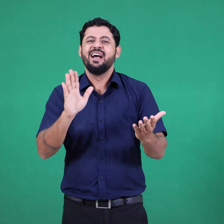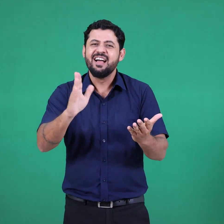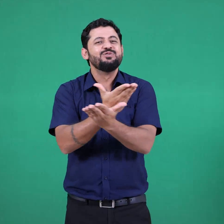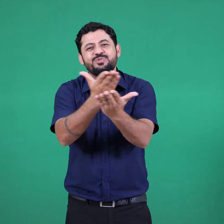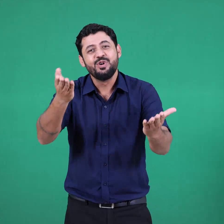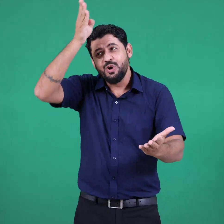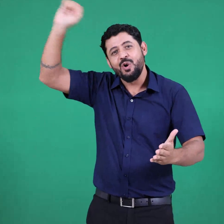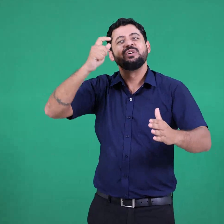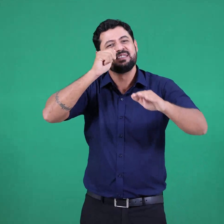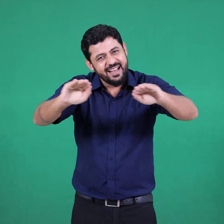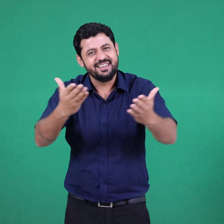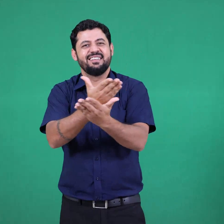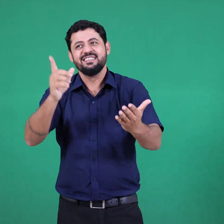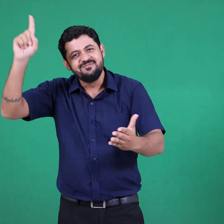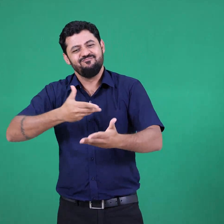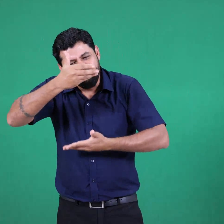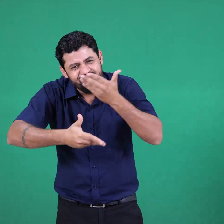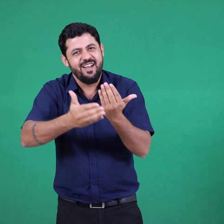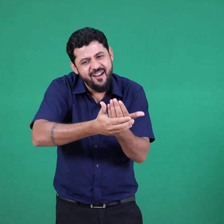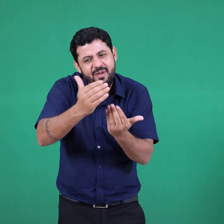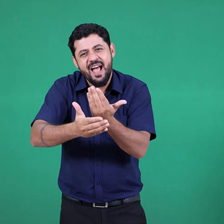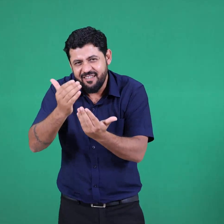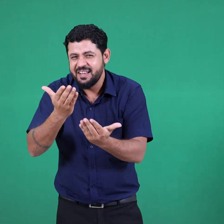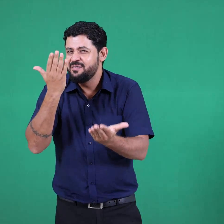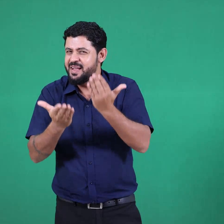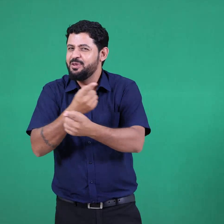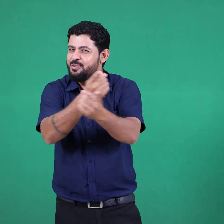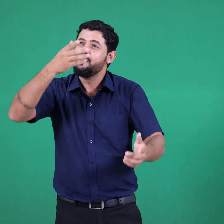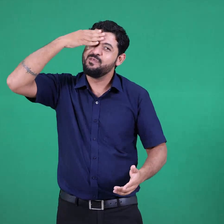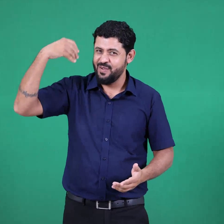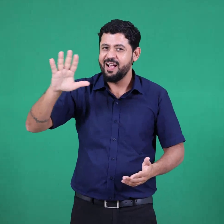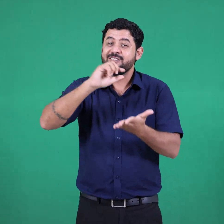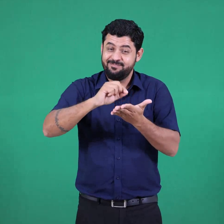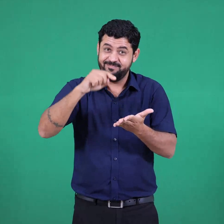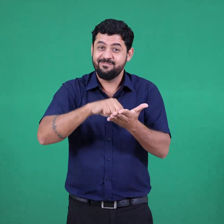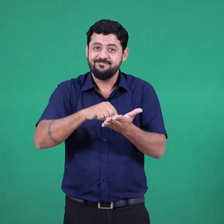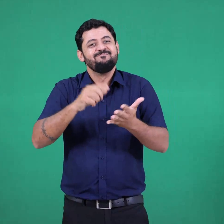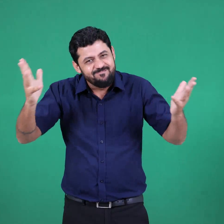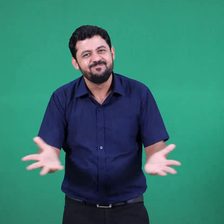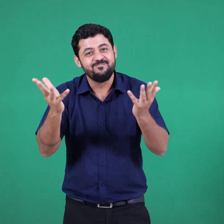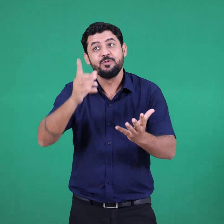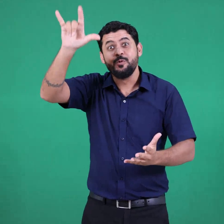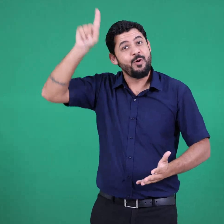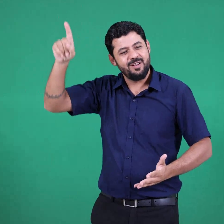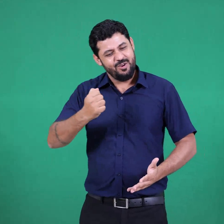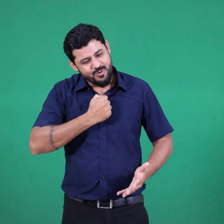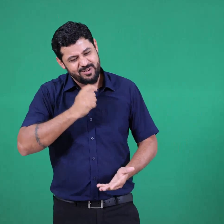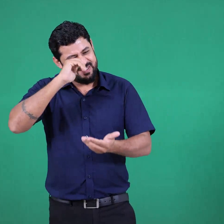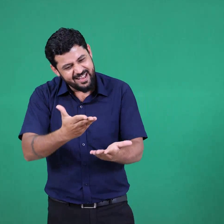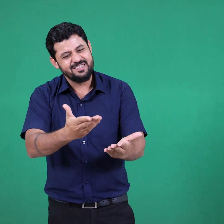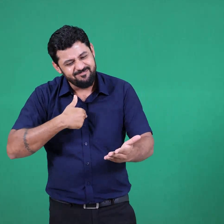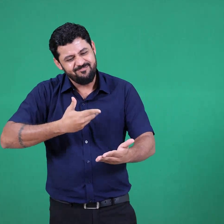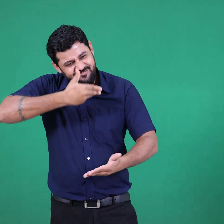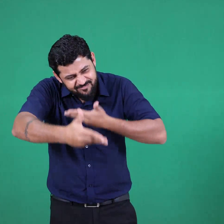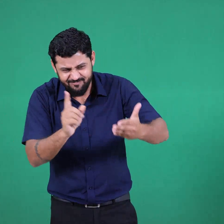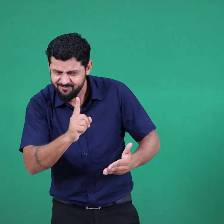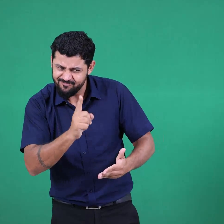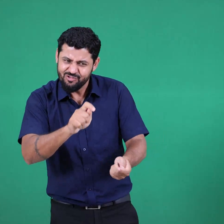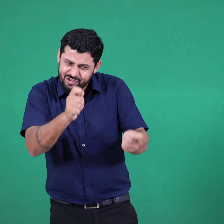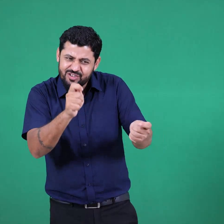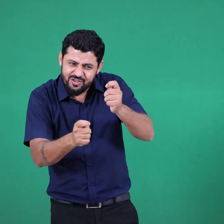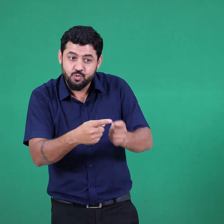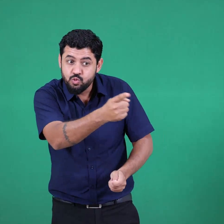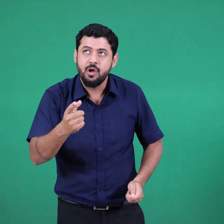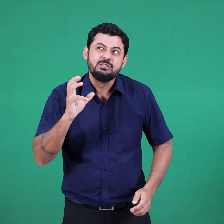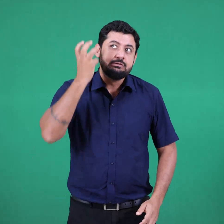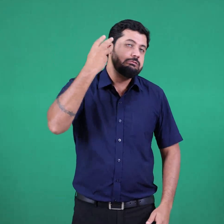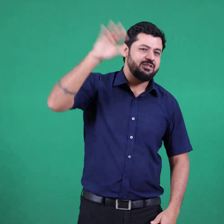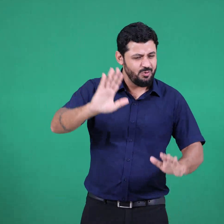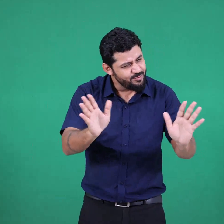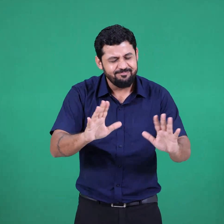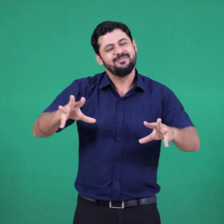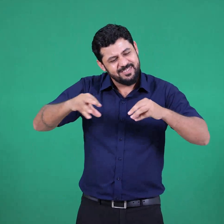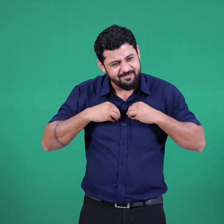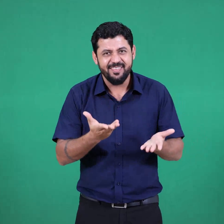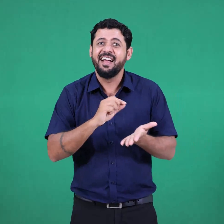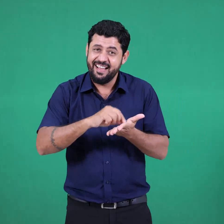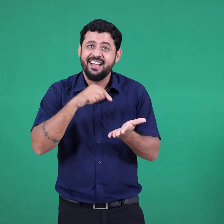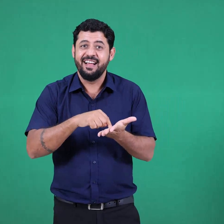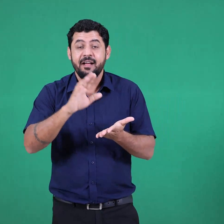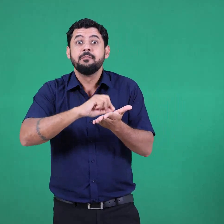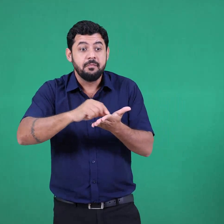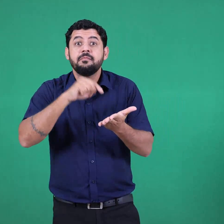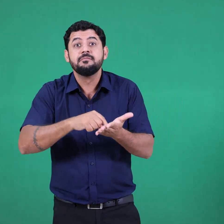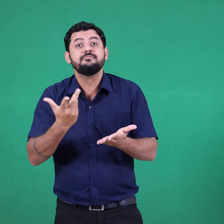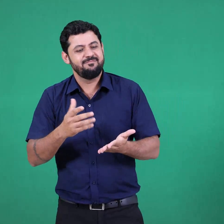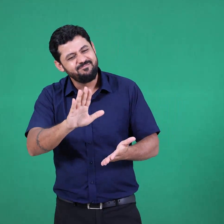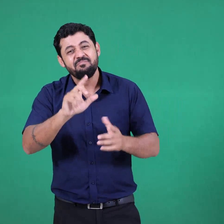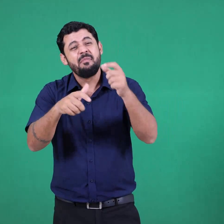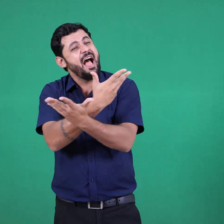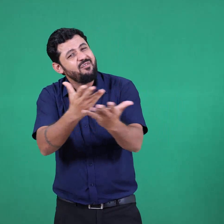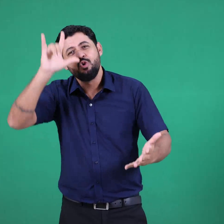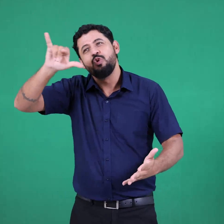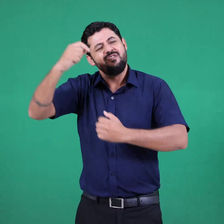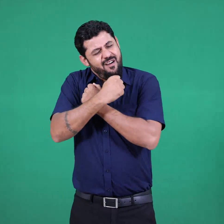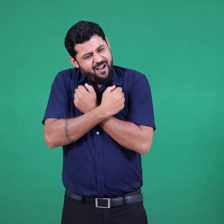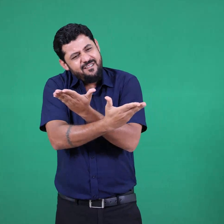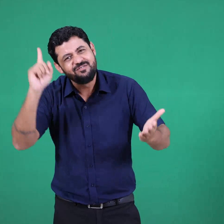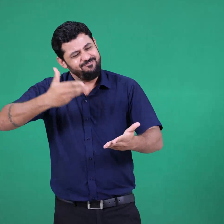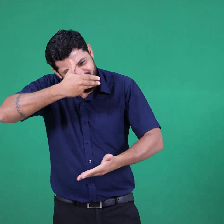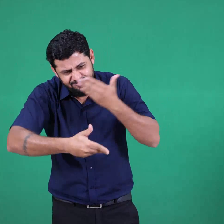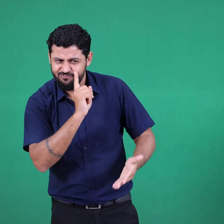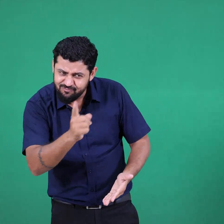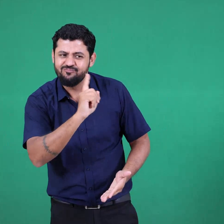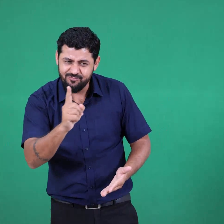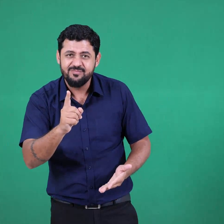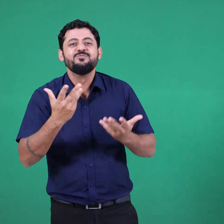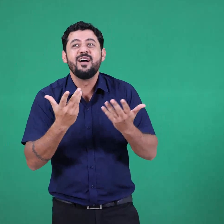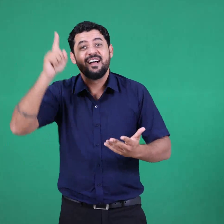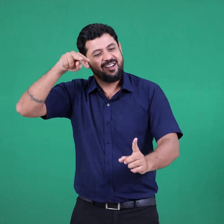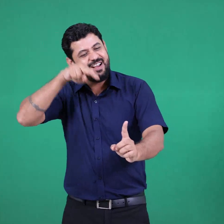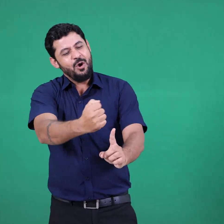And you have forgotten the exhortation that addresses you as sons: "My son, do not take lightly the discipline of the Lord, and do not lose heart when He rebukes you.